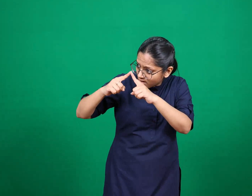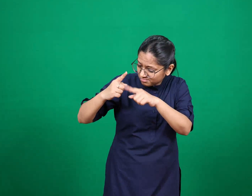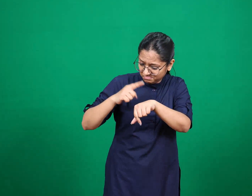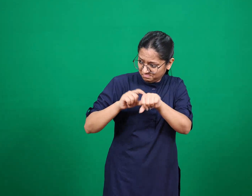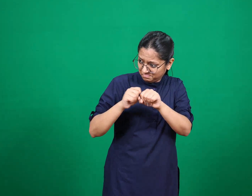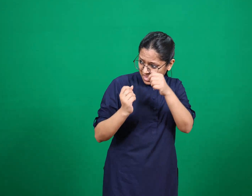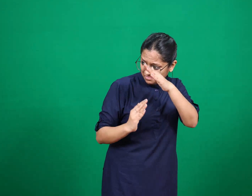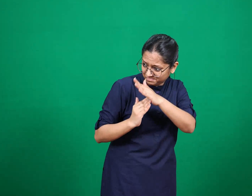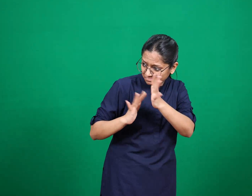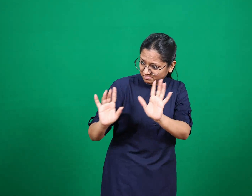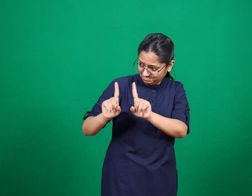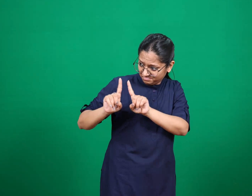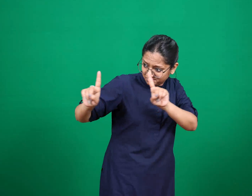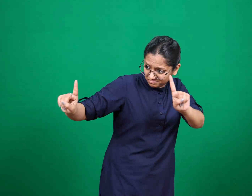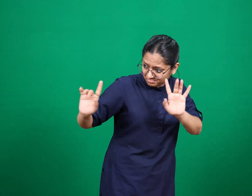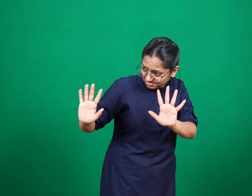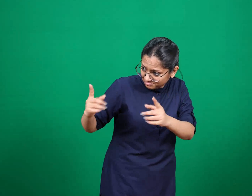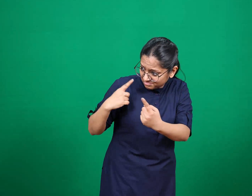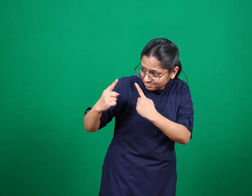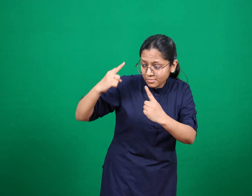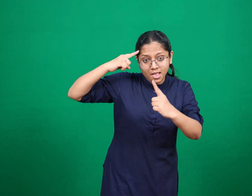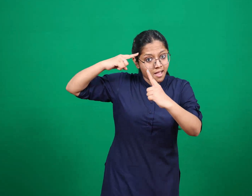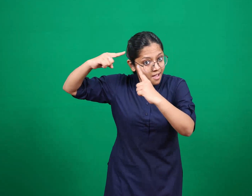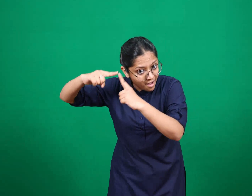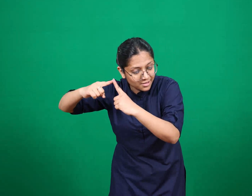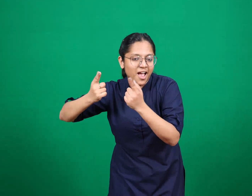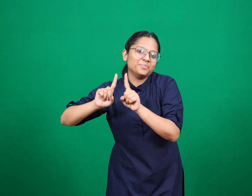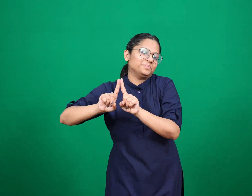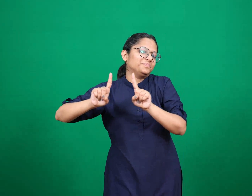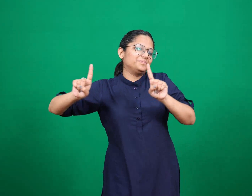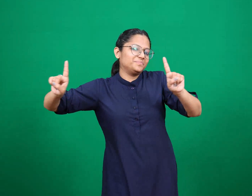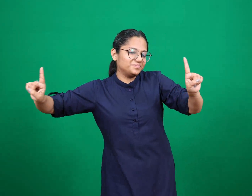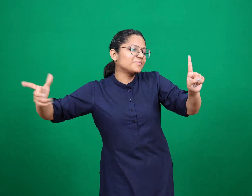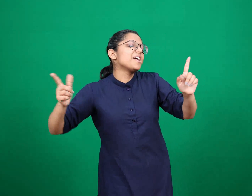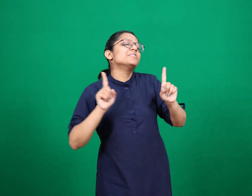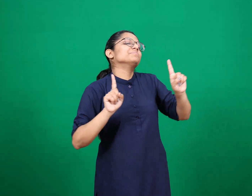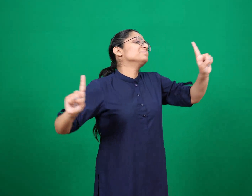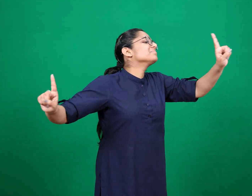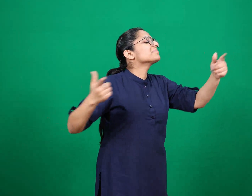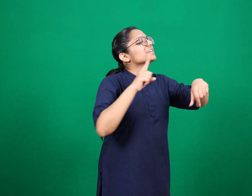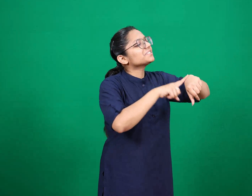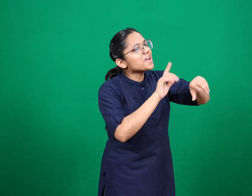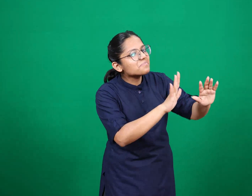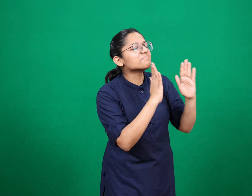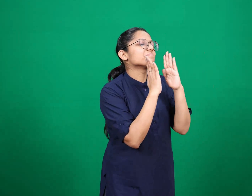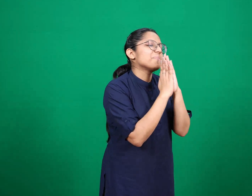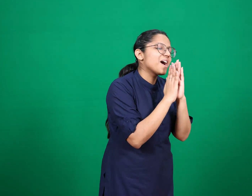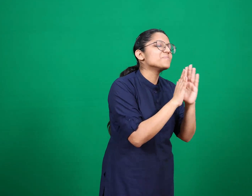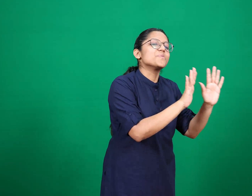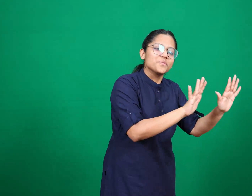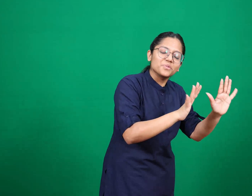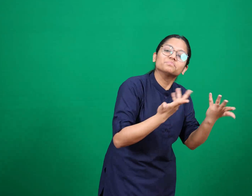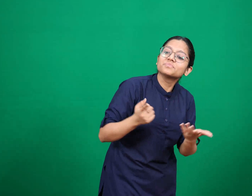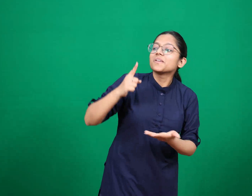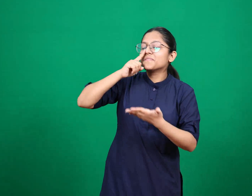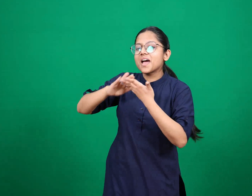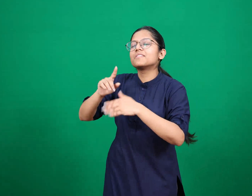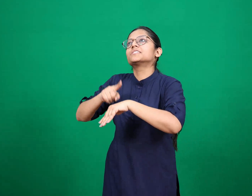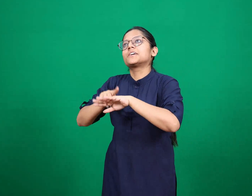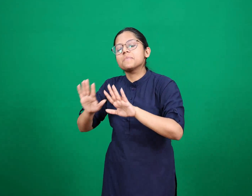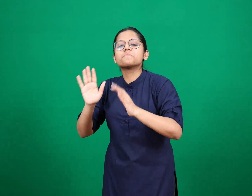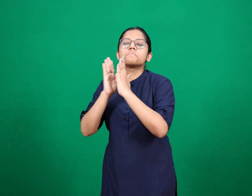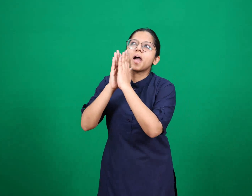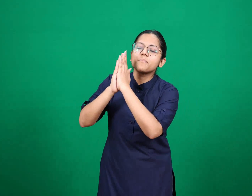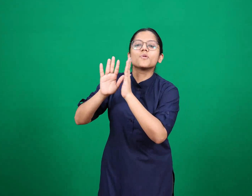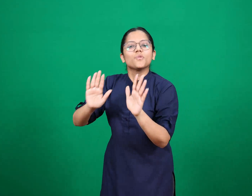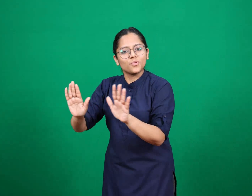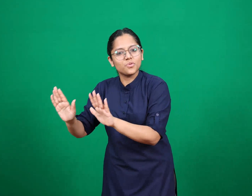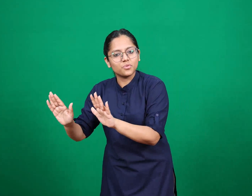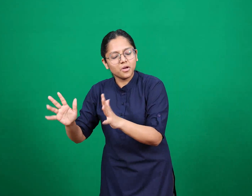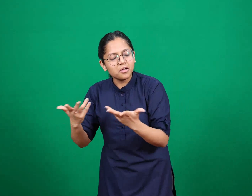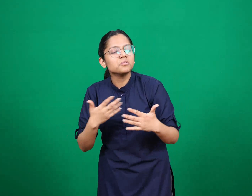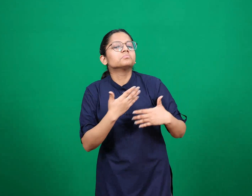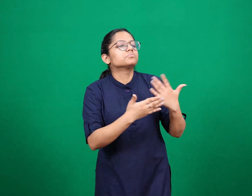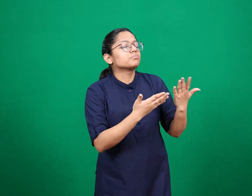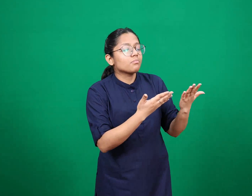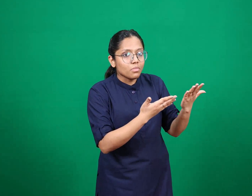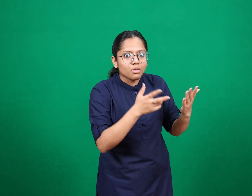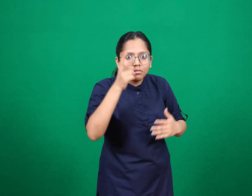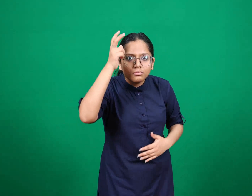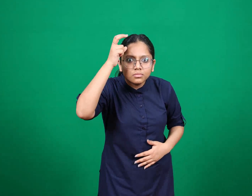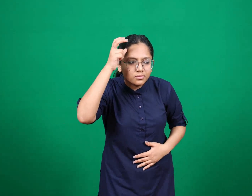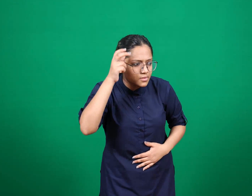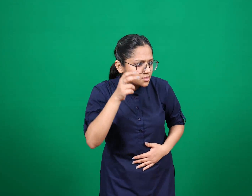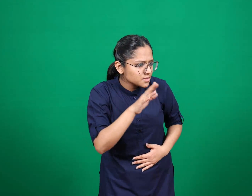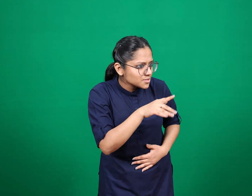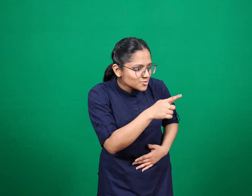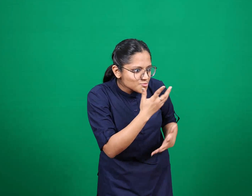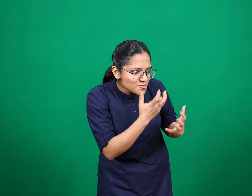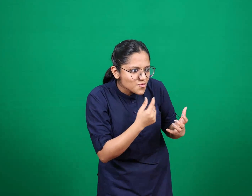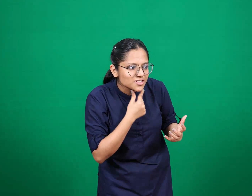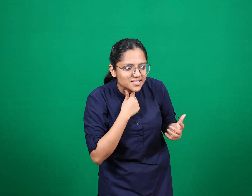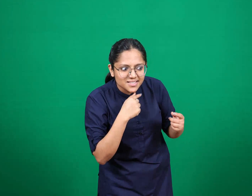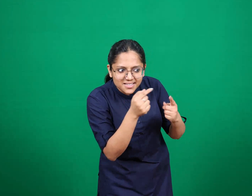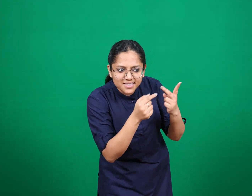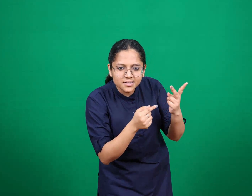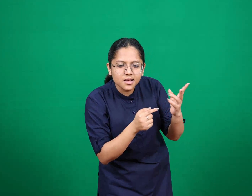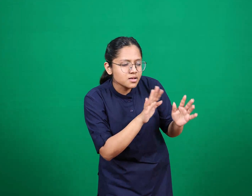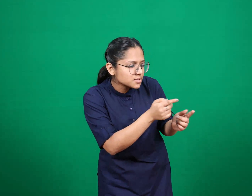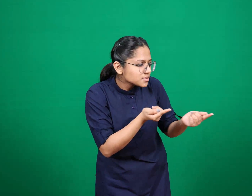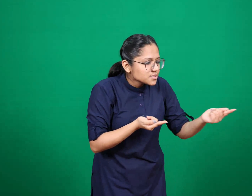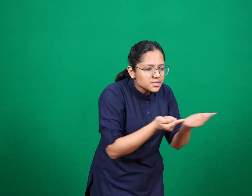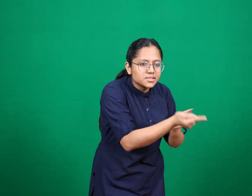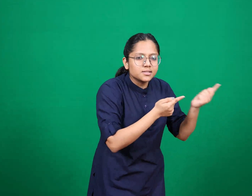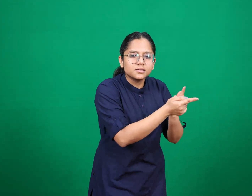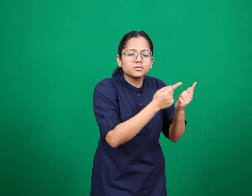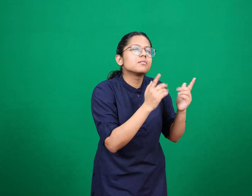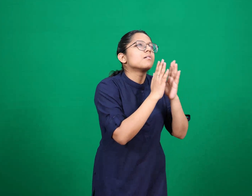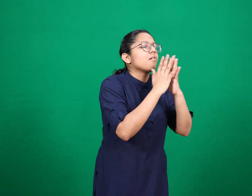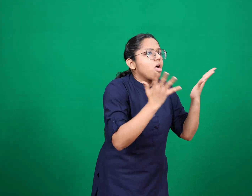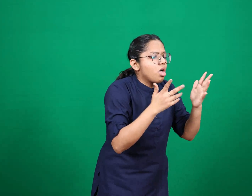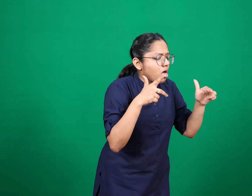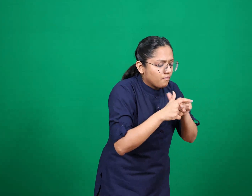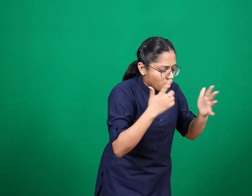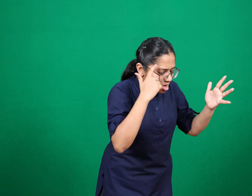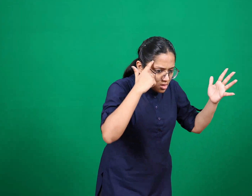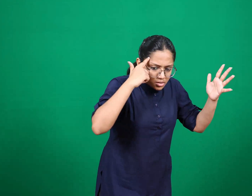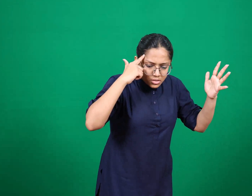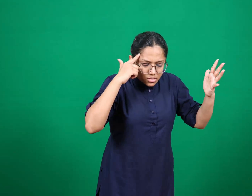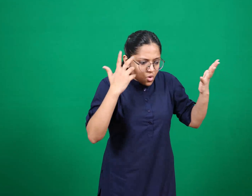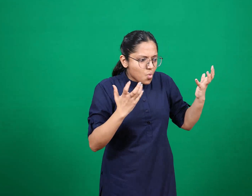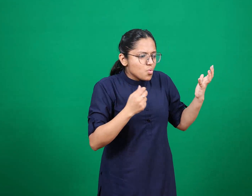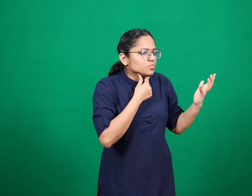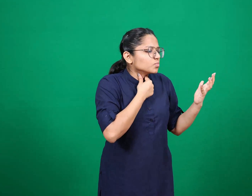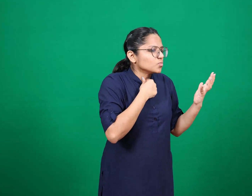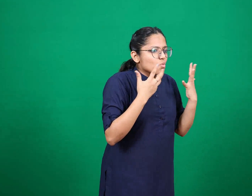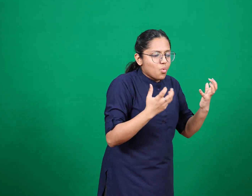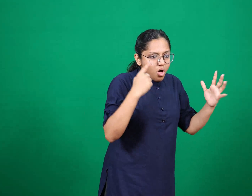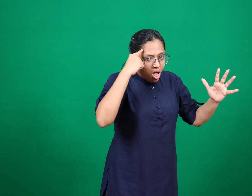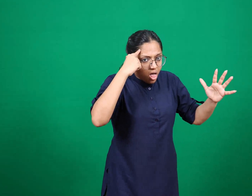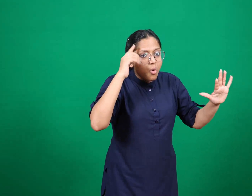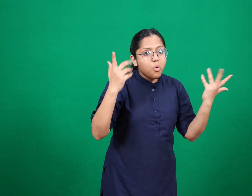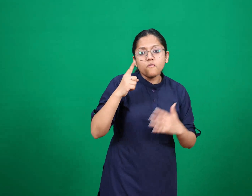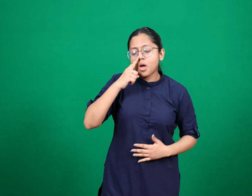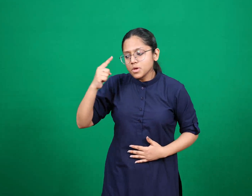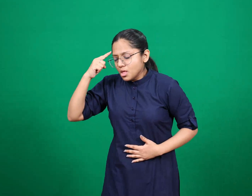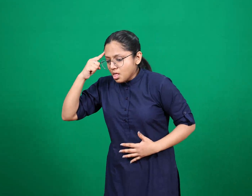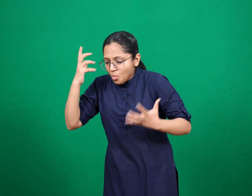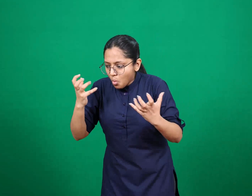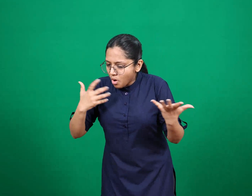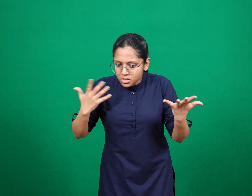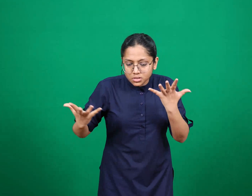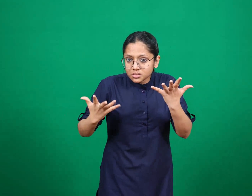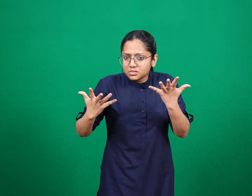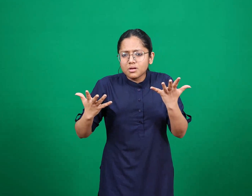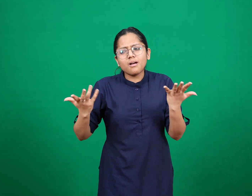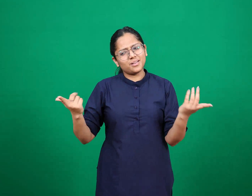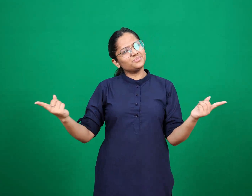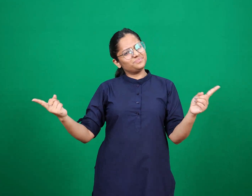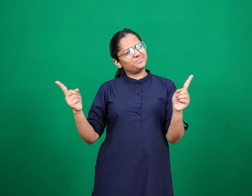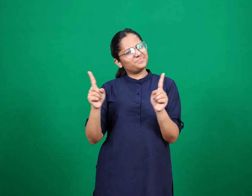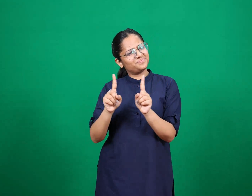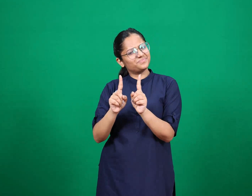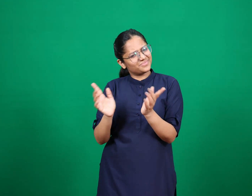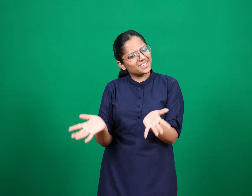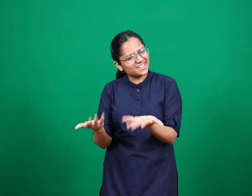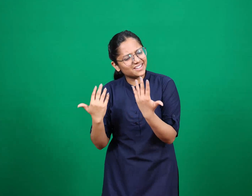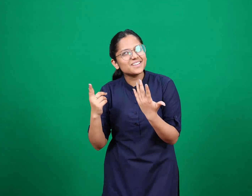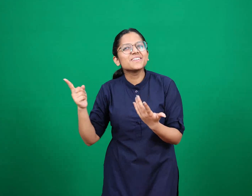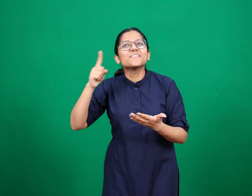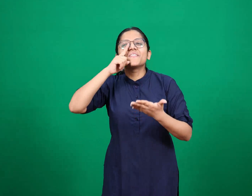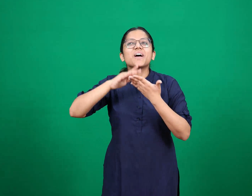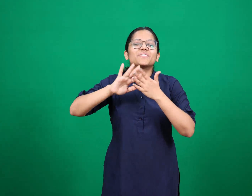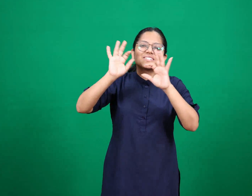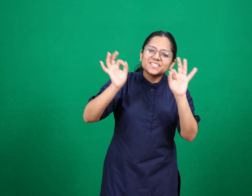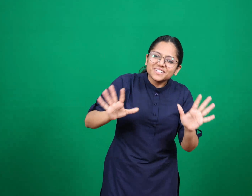Do not deprive each other, except by mutual consent and for a time, so you may devote yourselves to prayer.